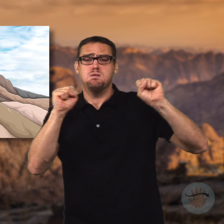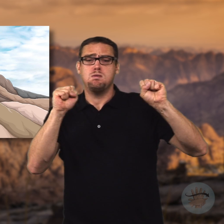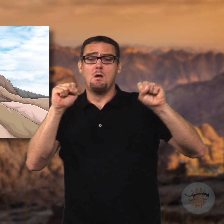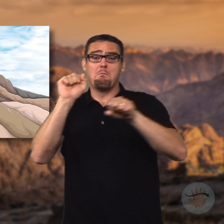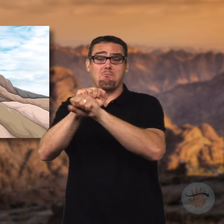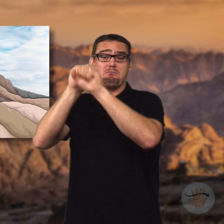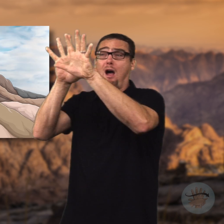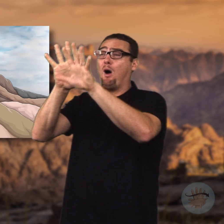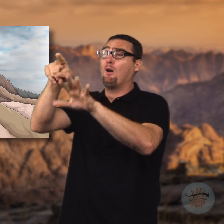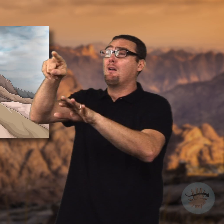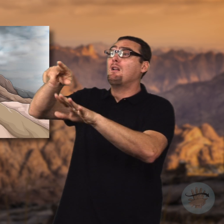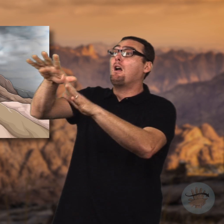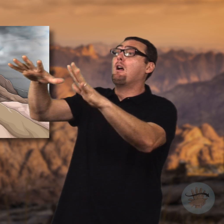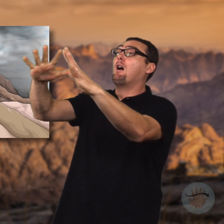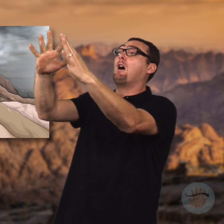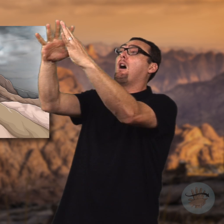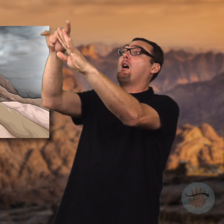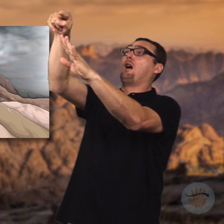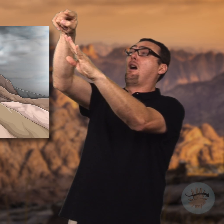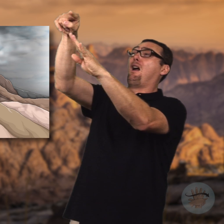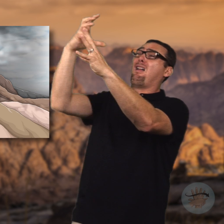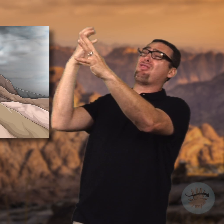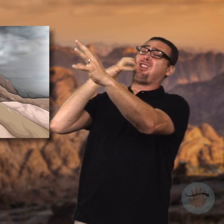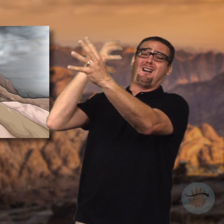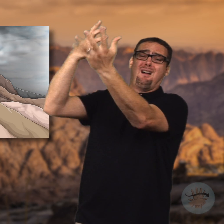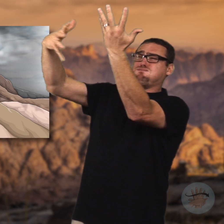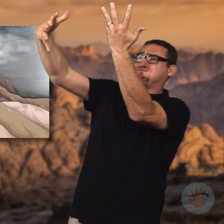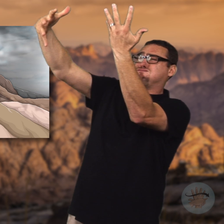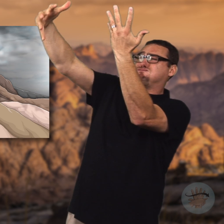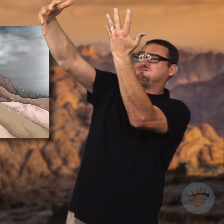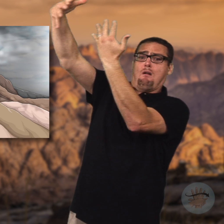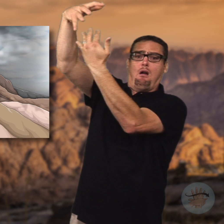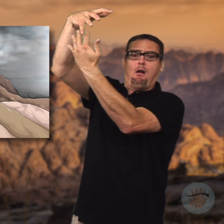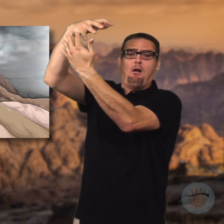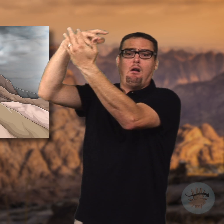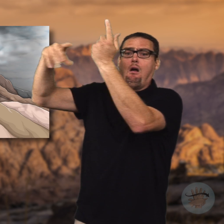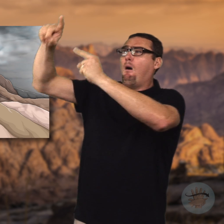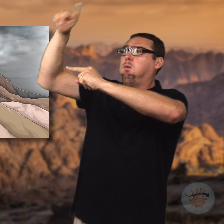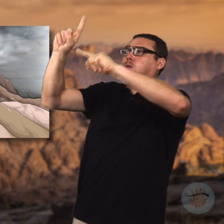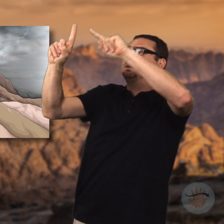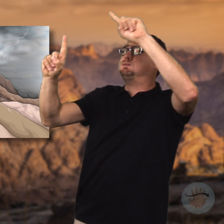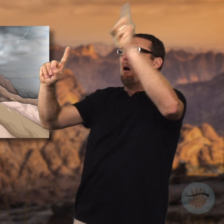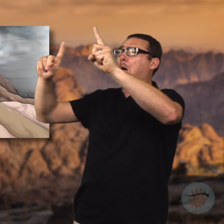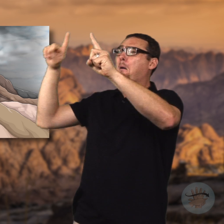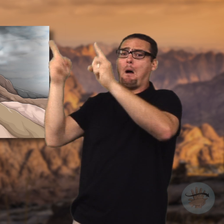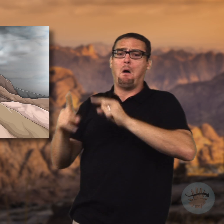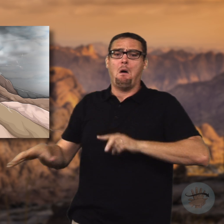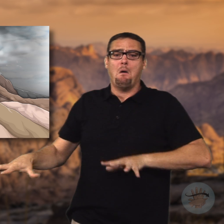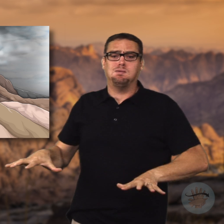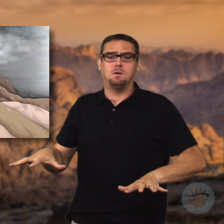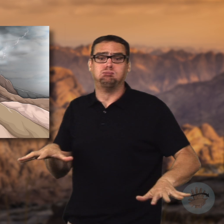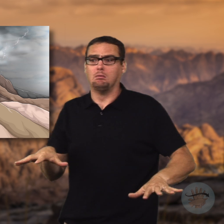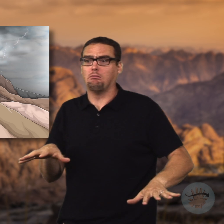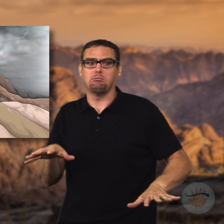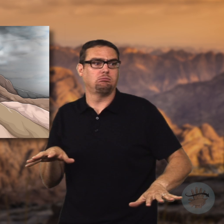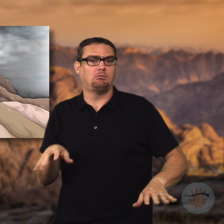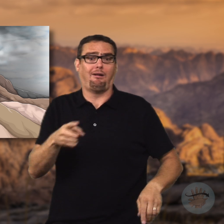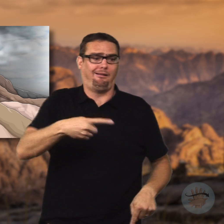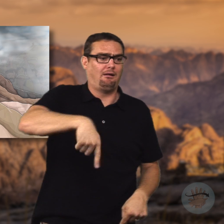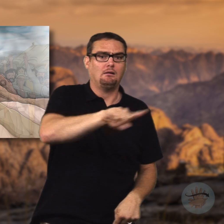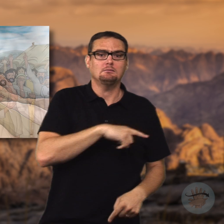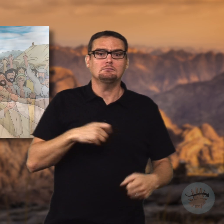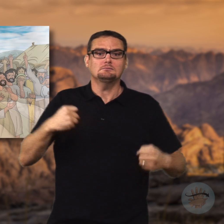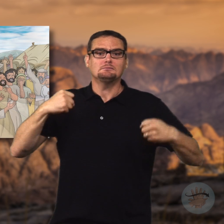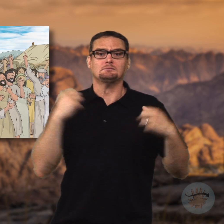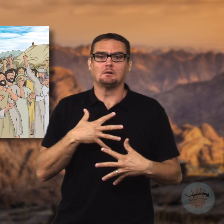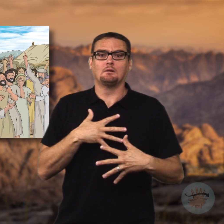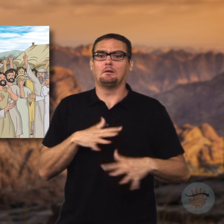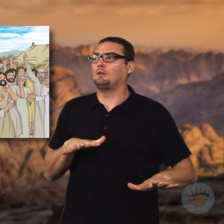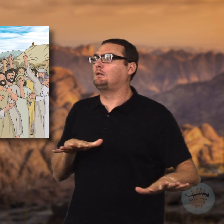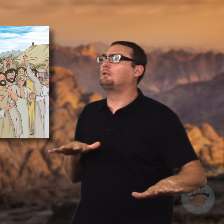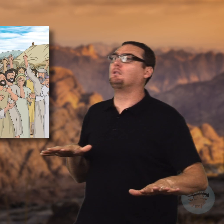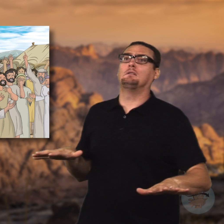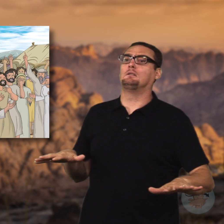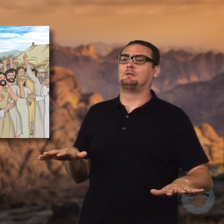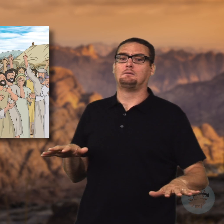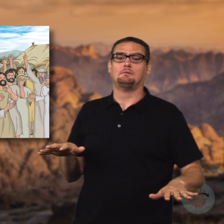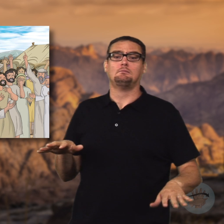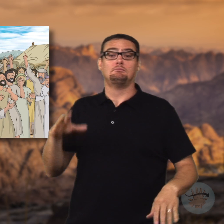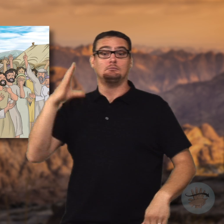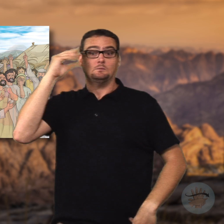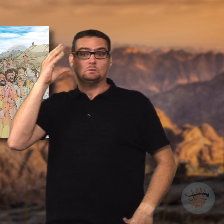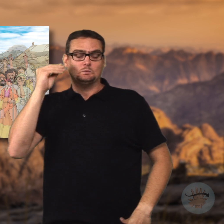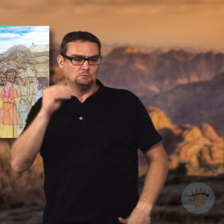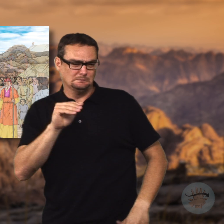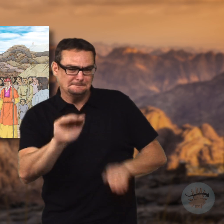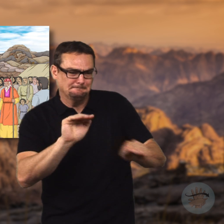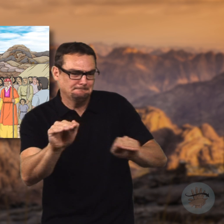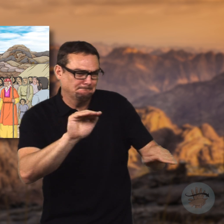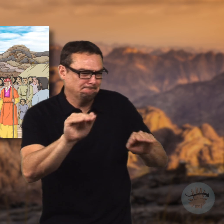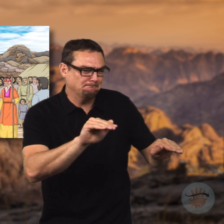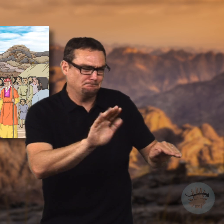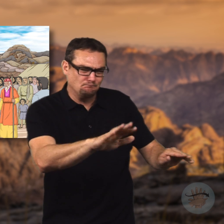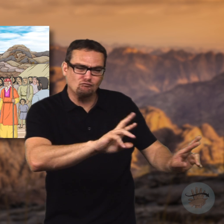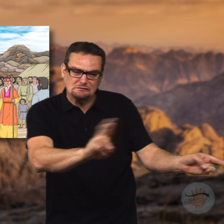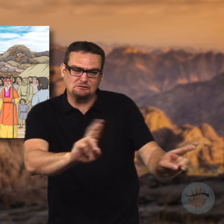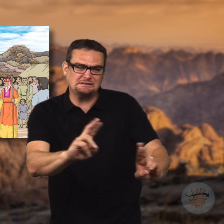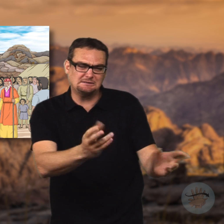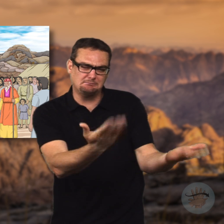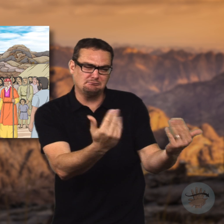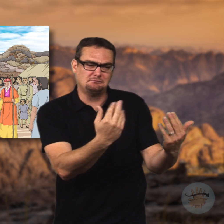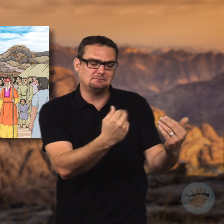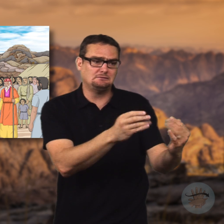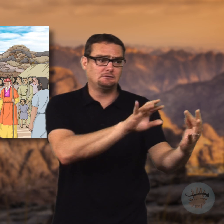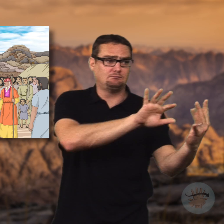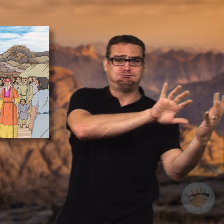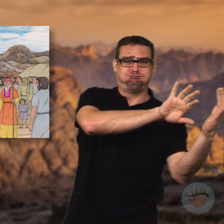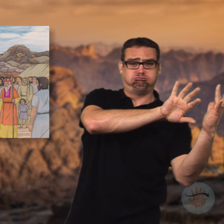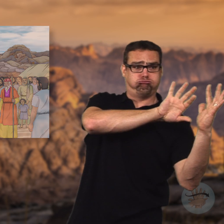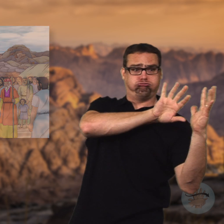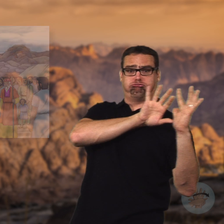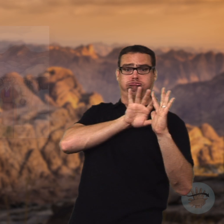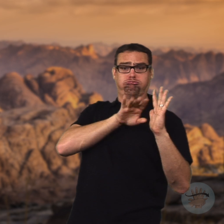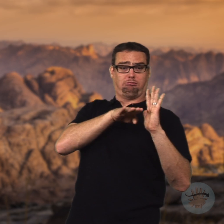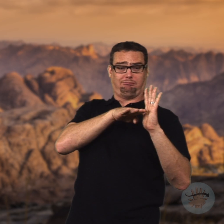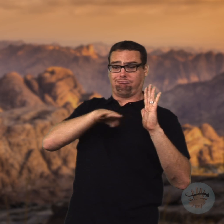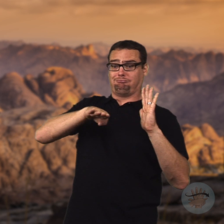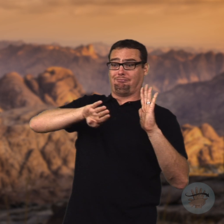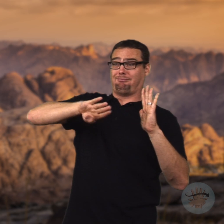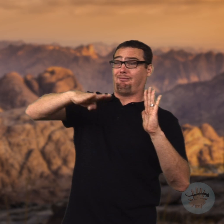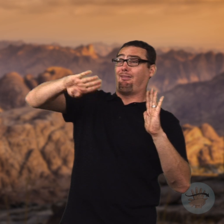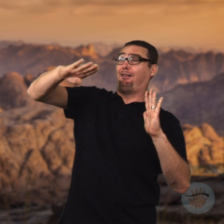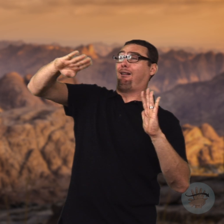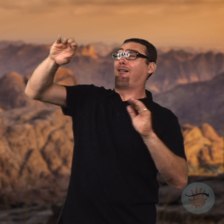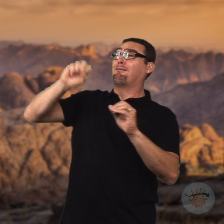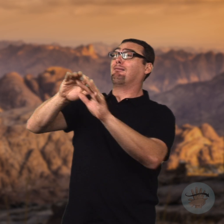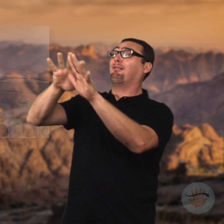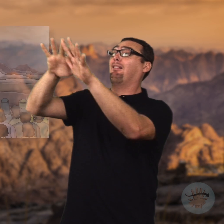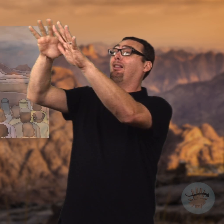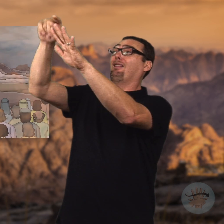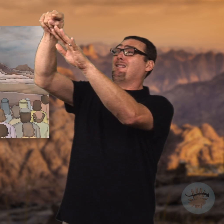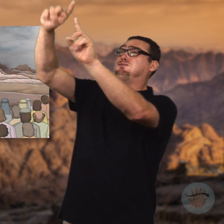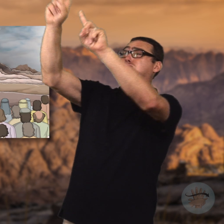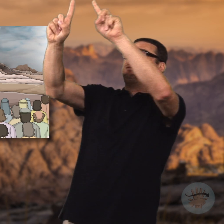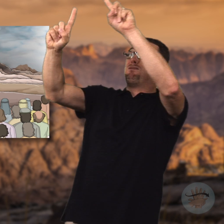A thick cloud was upon the mountain, and a very loud blast of the ram’s horn went out, so that all the people in the camp trembled.